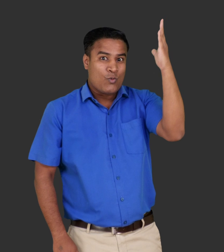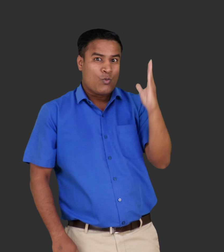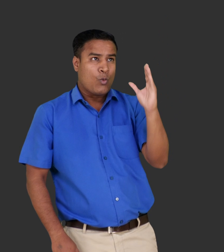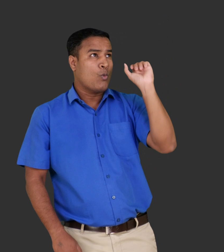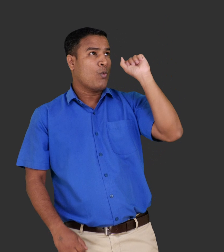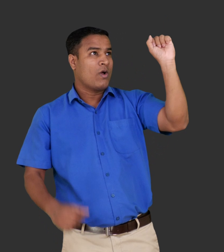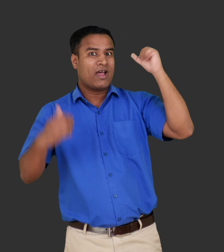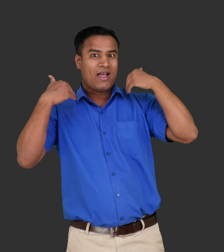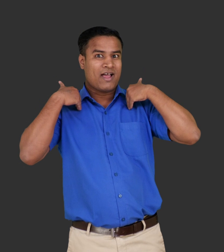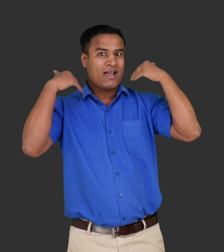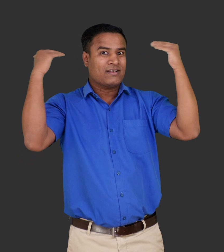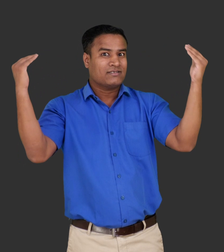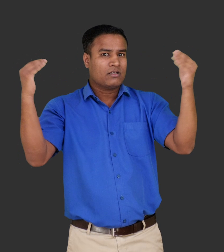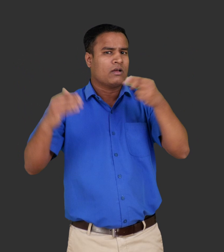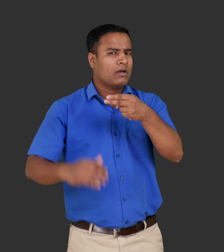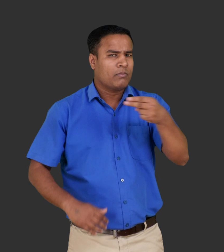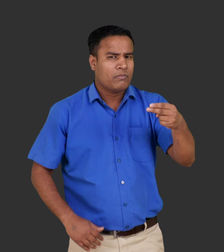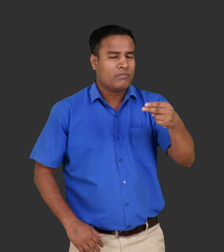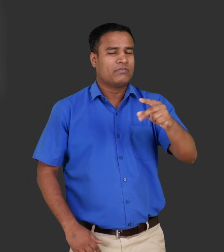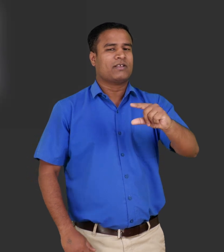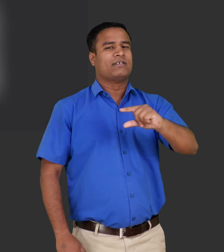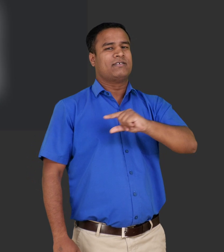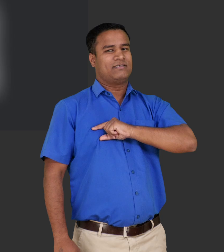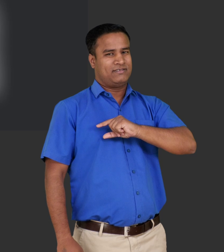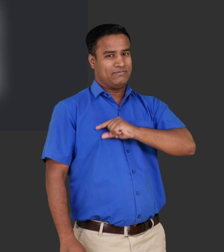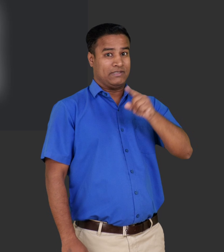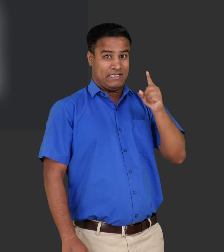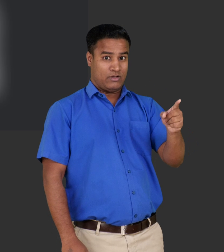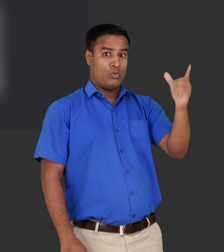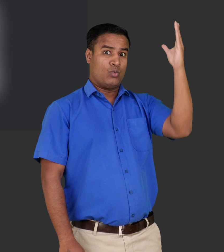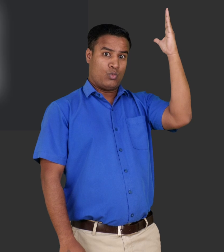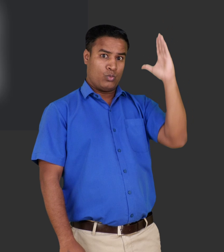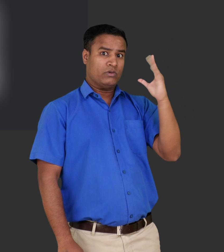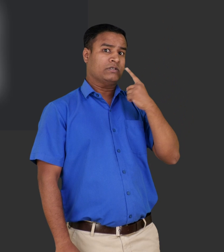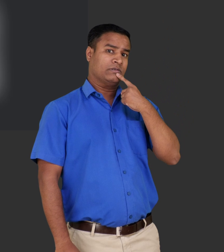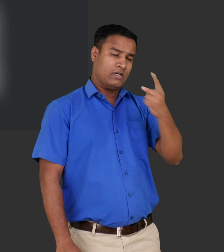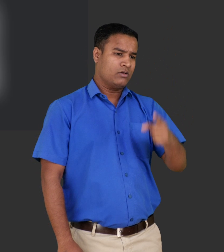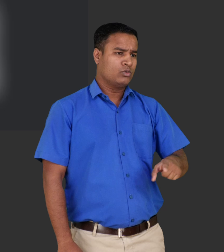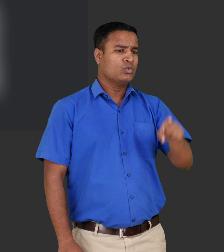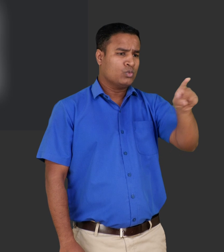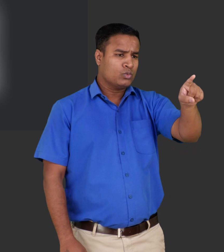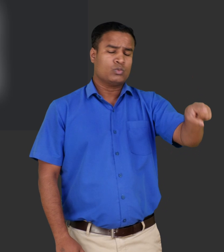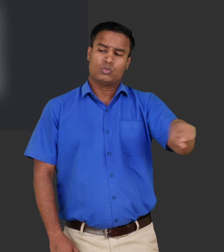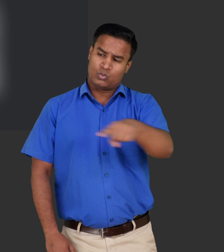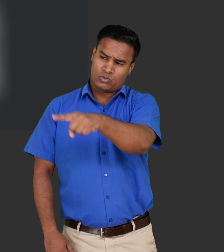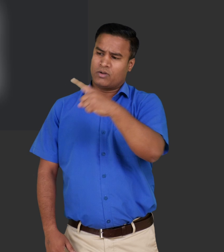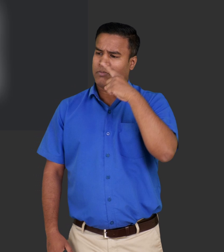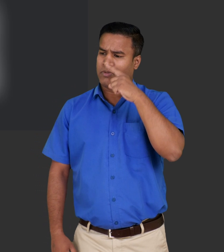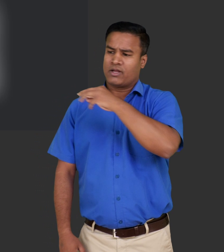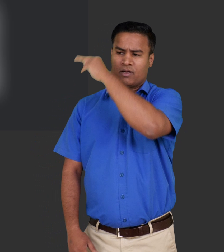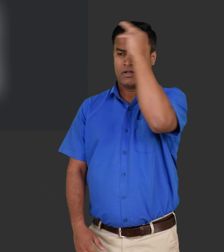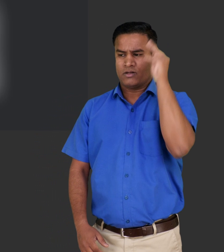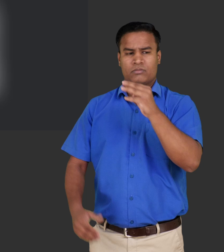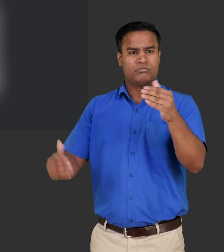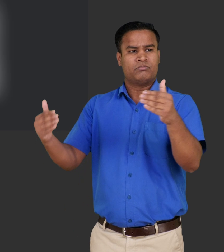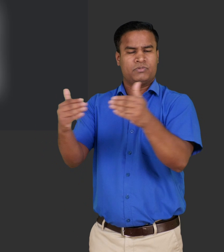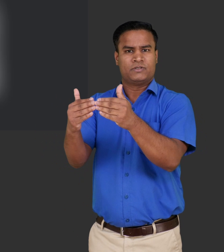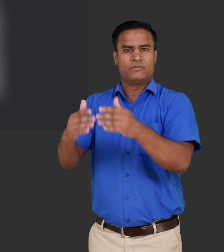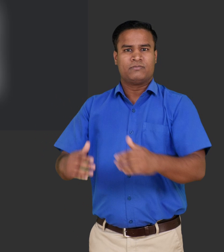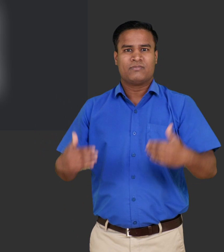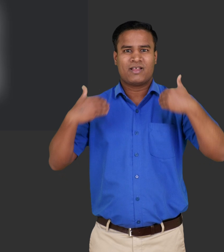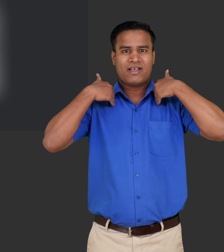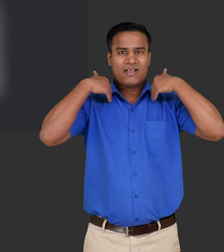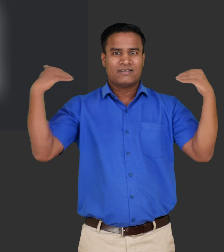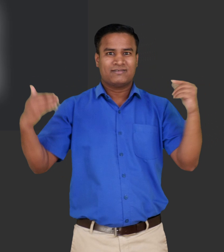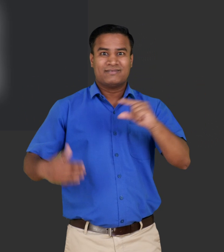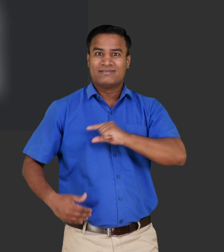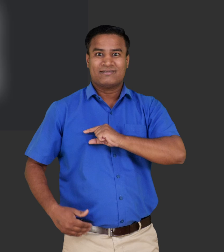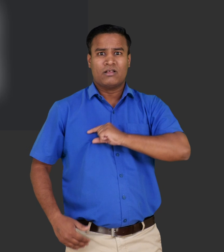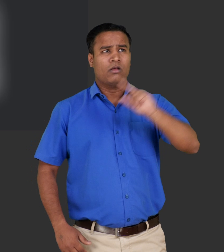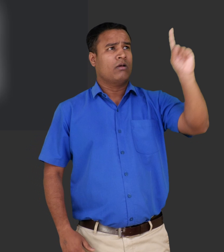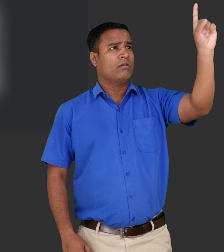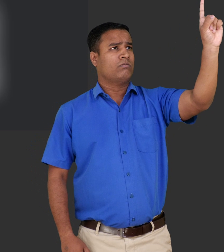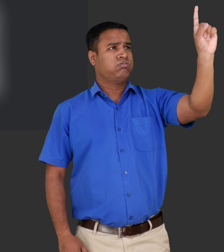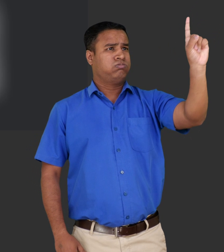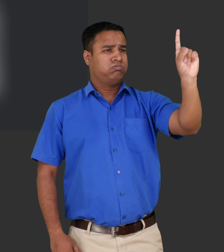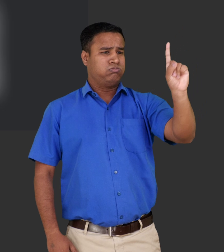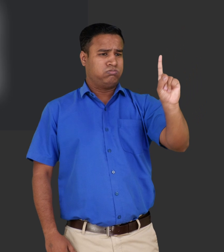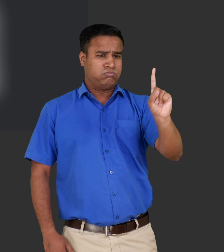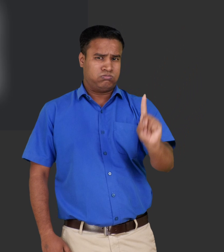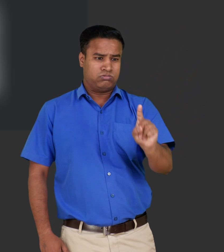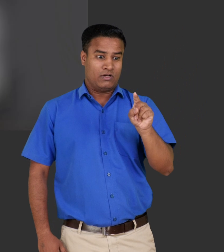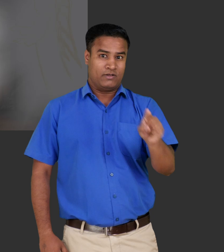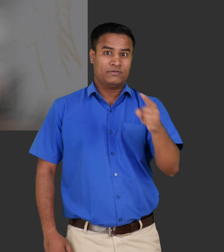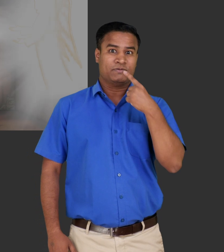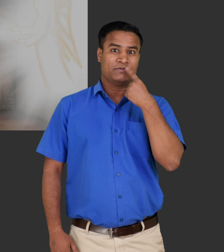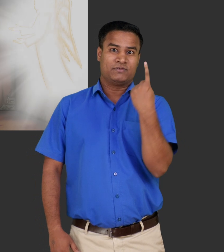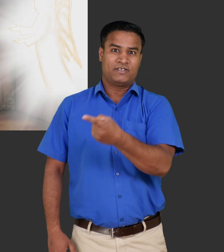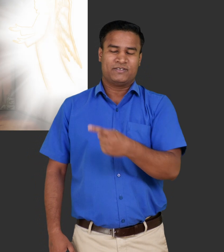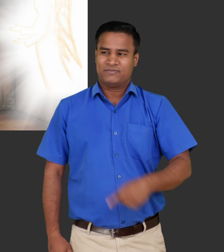And the virgin’s name was Mary.